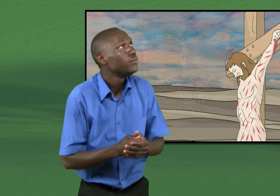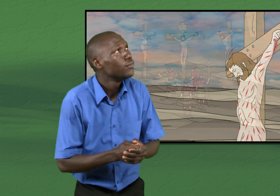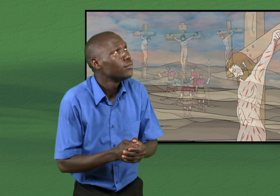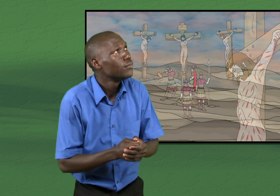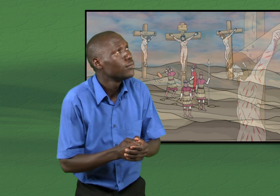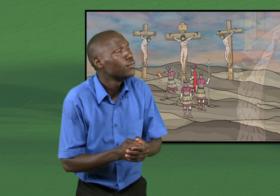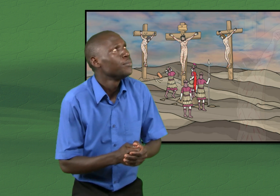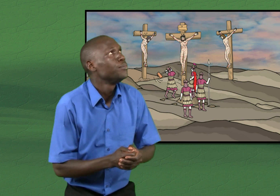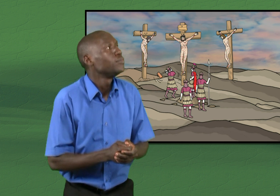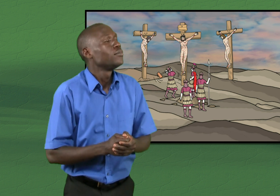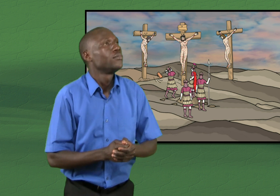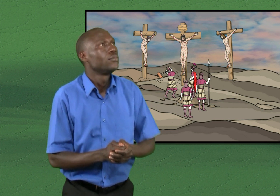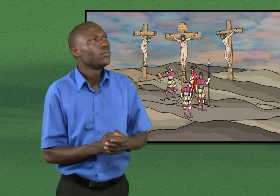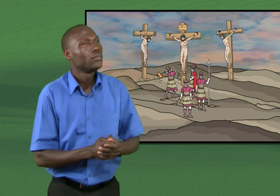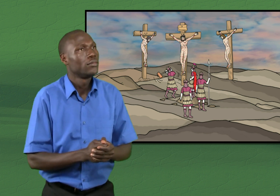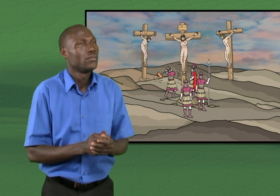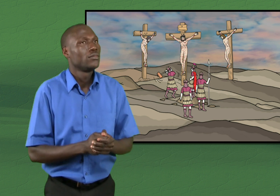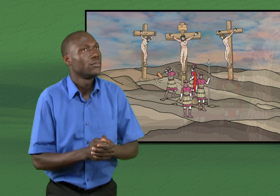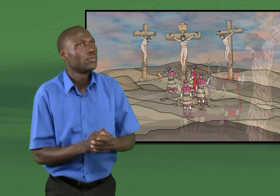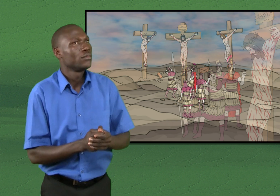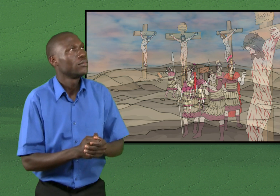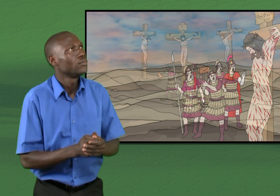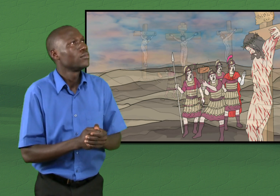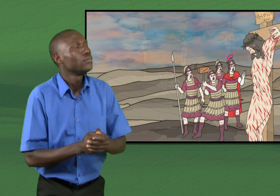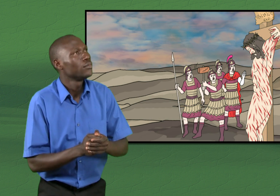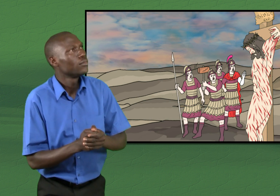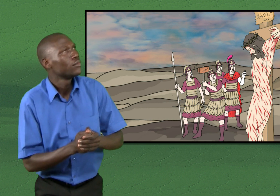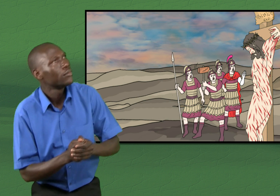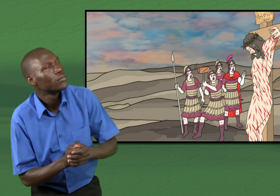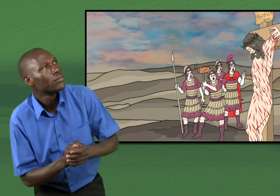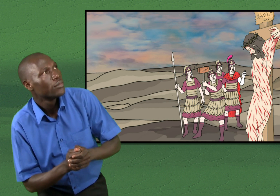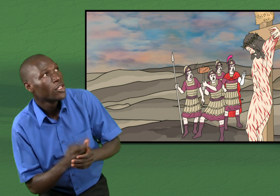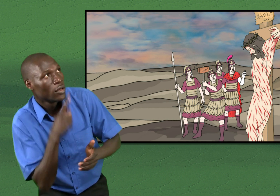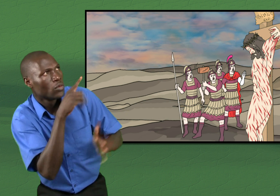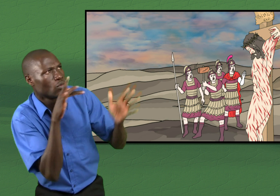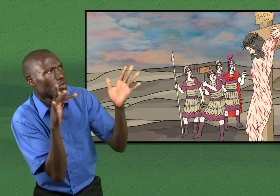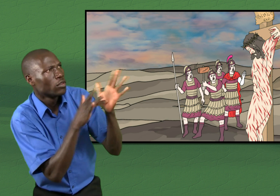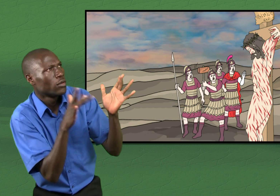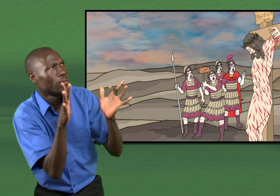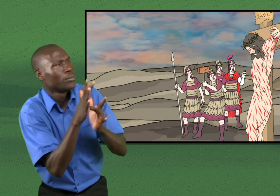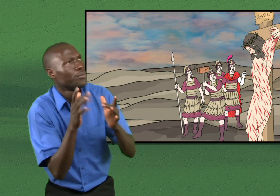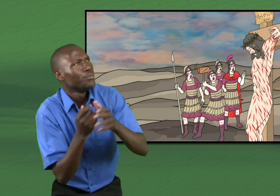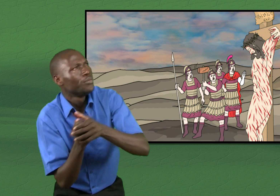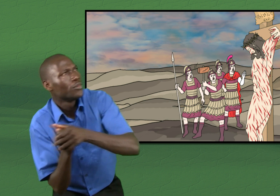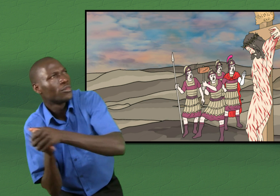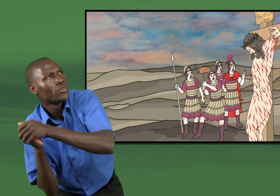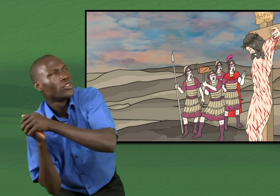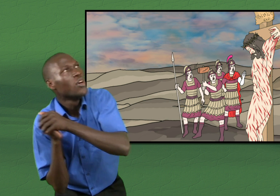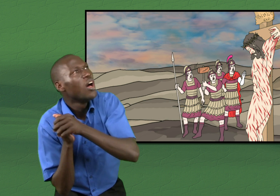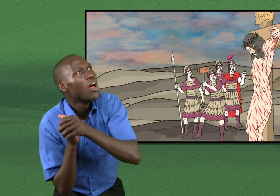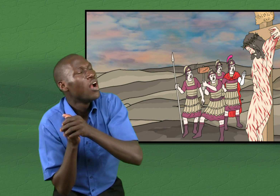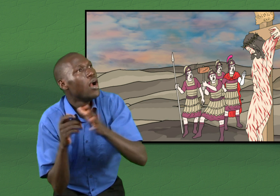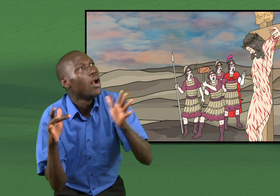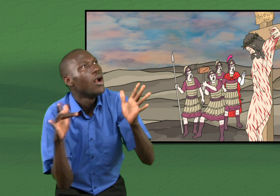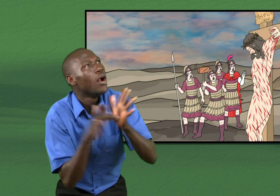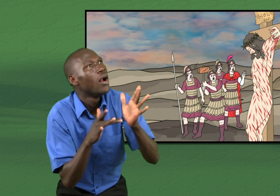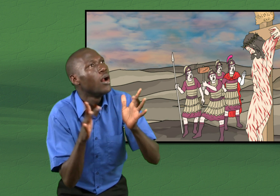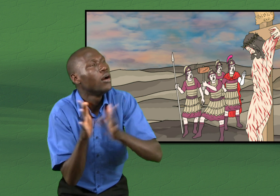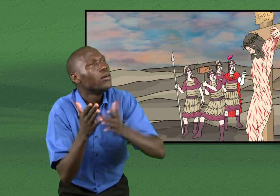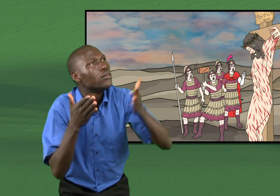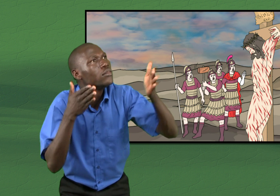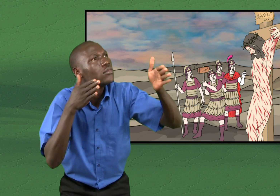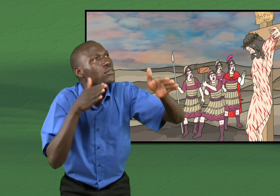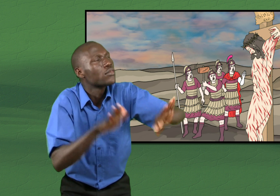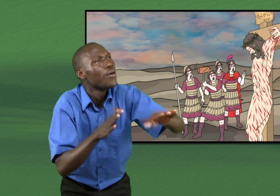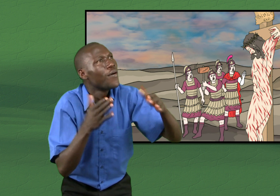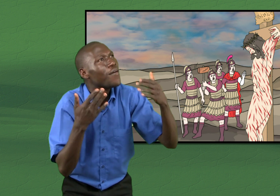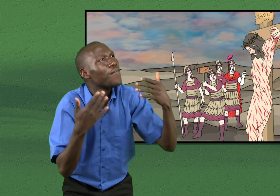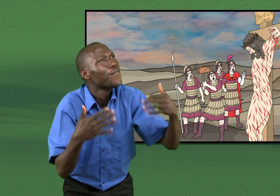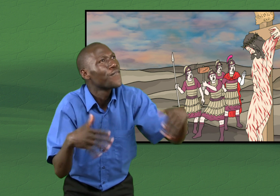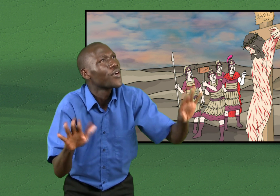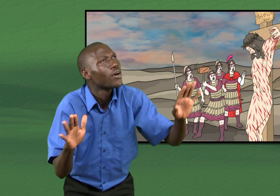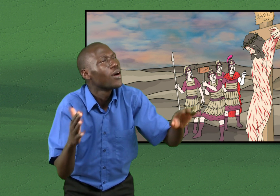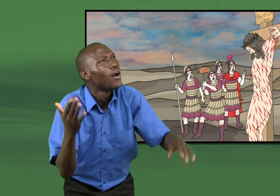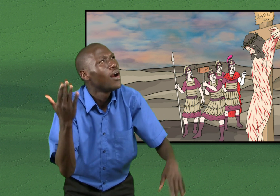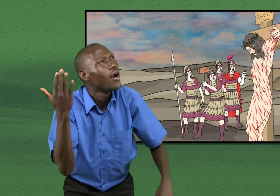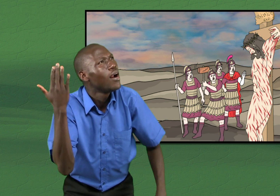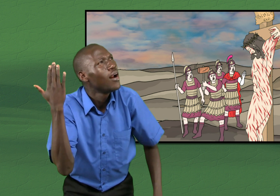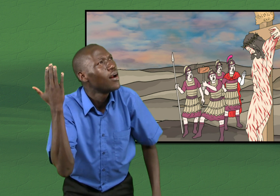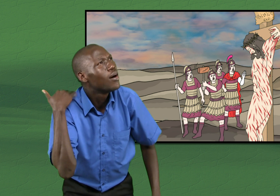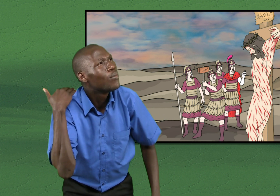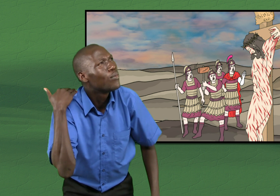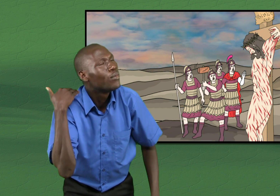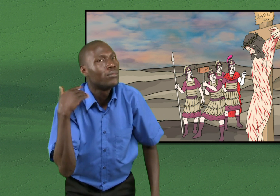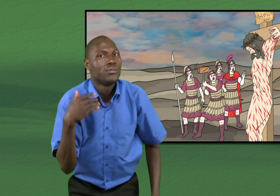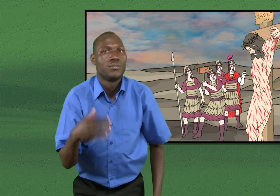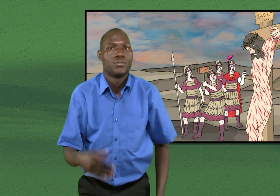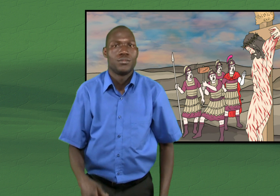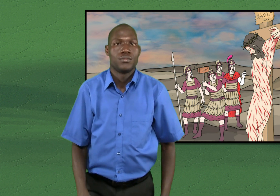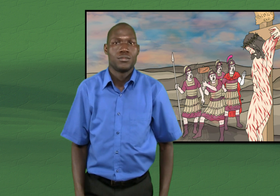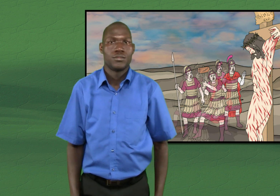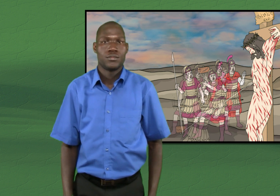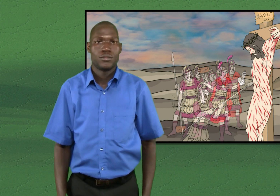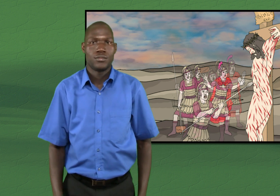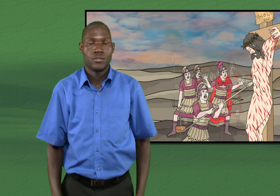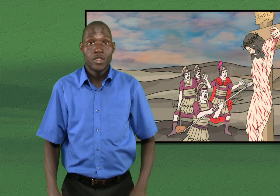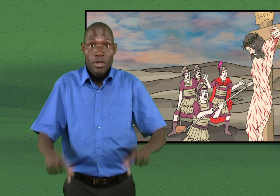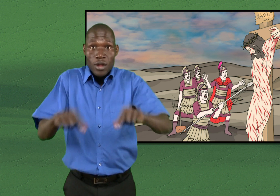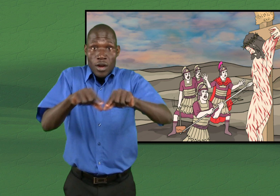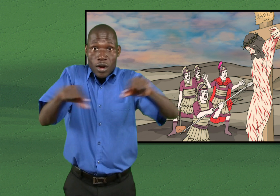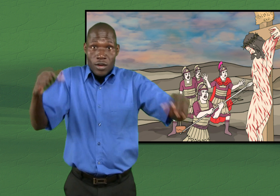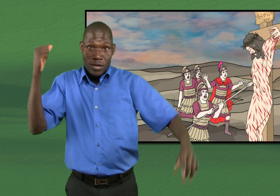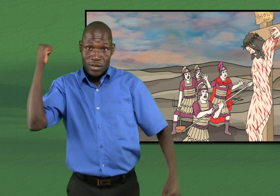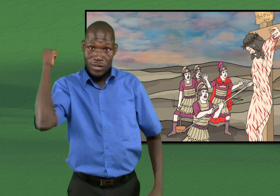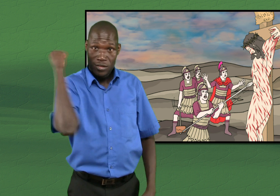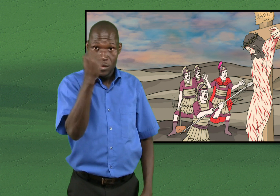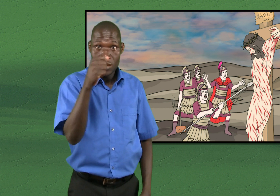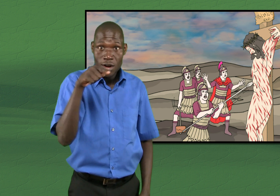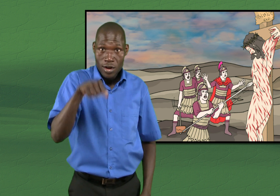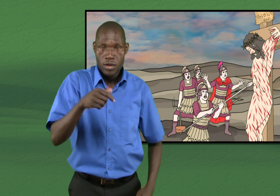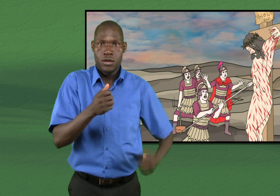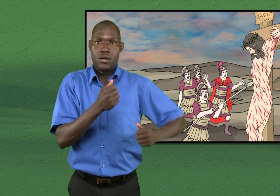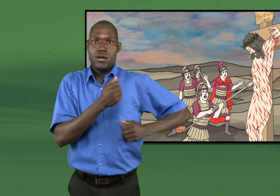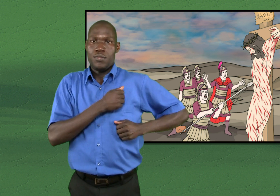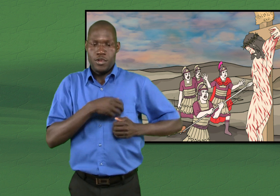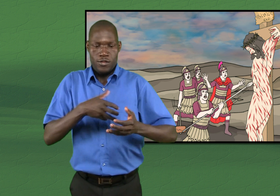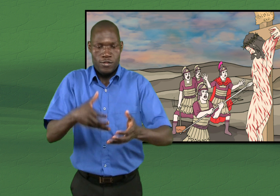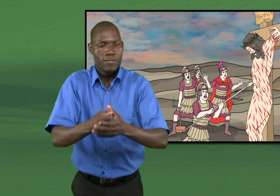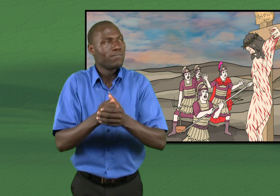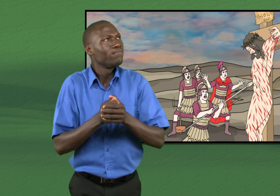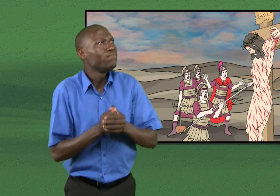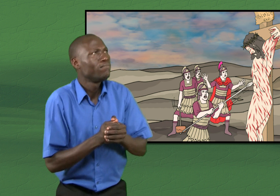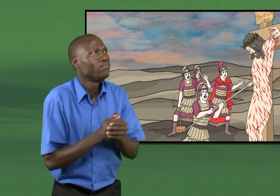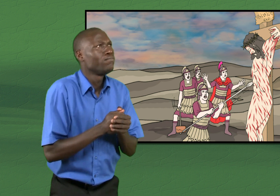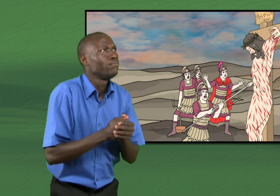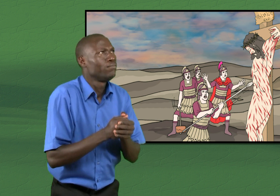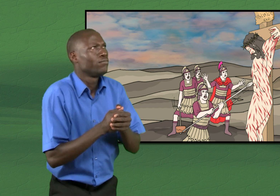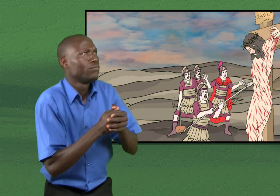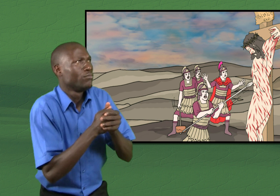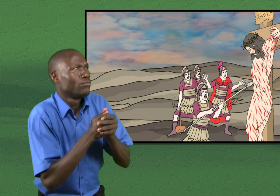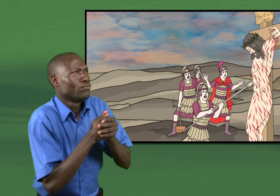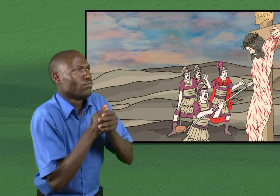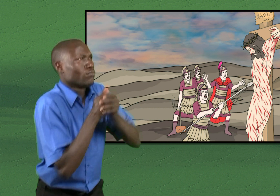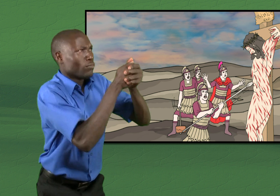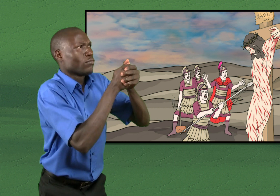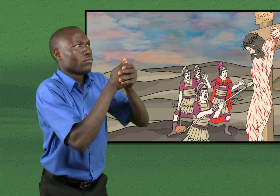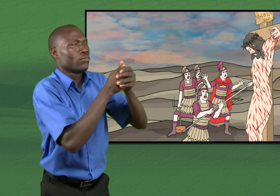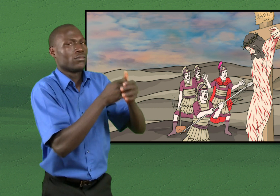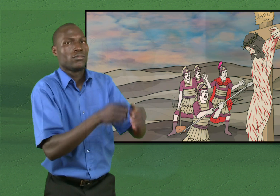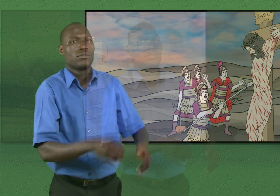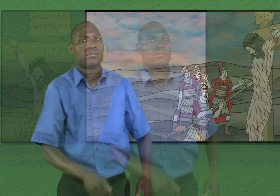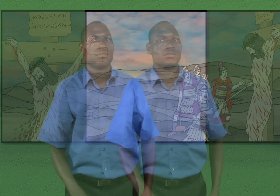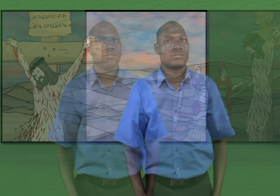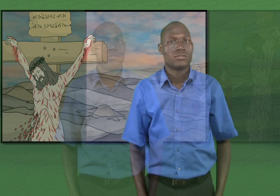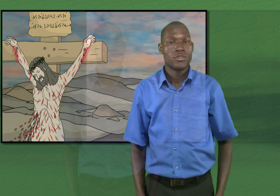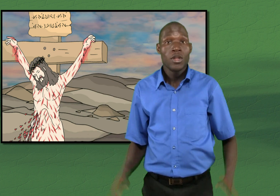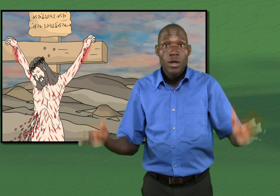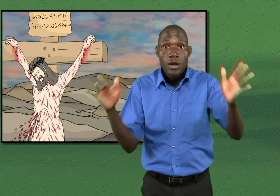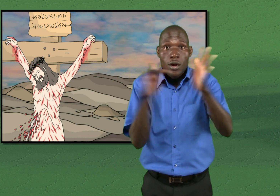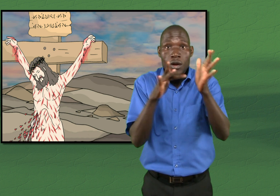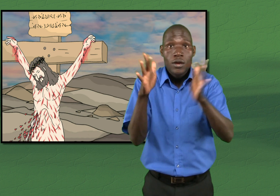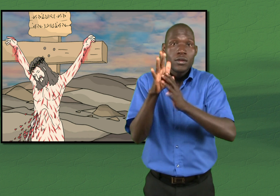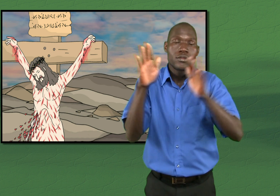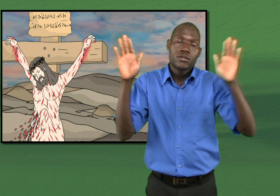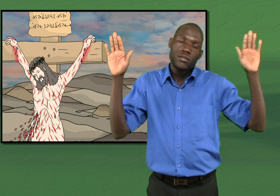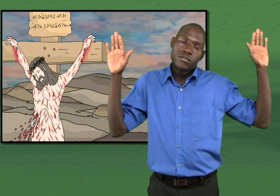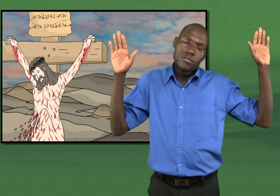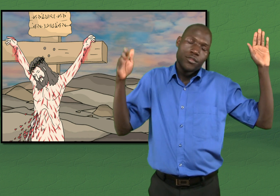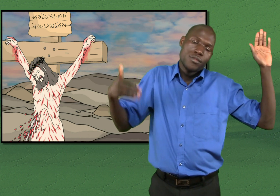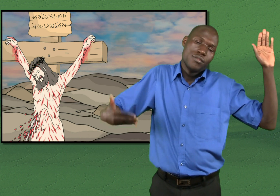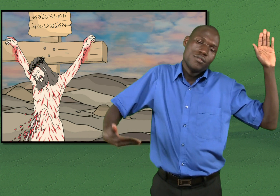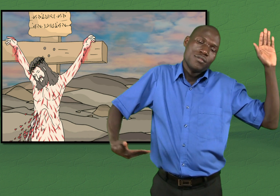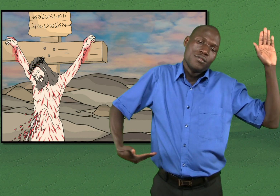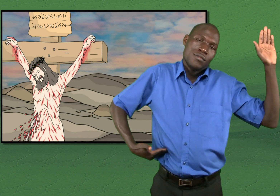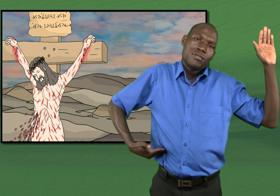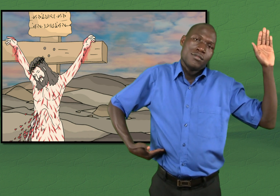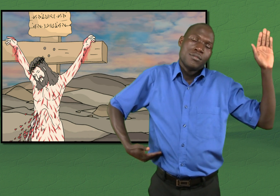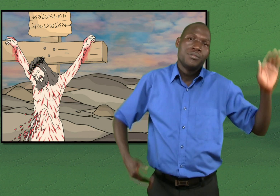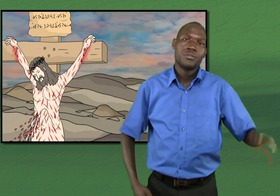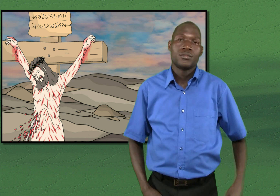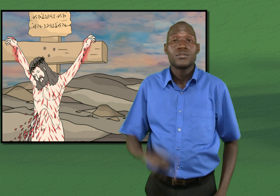The one who saw it has testified to this, and his testimony is true.